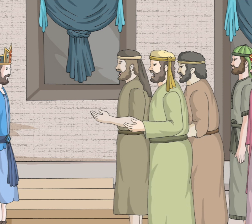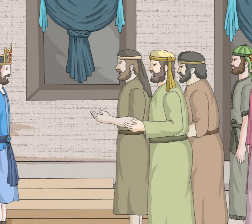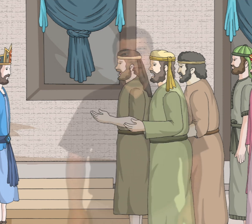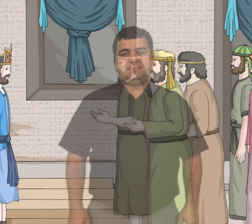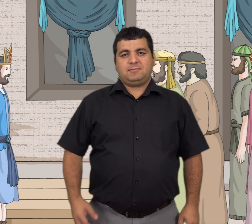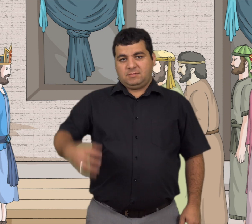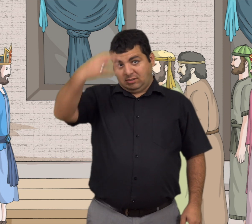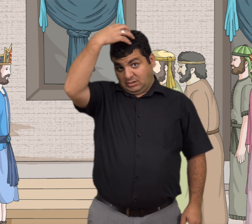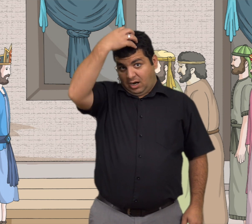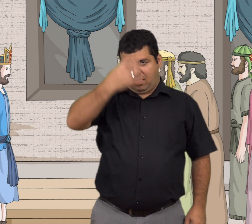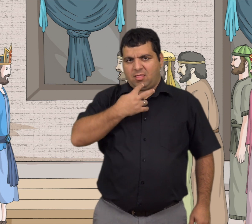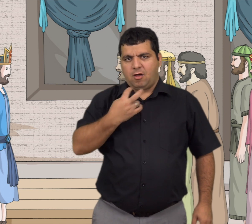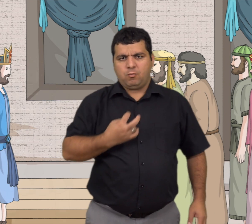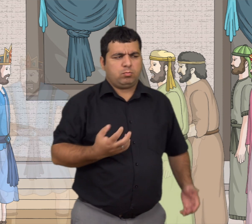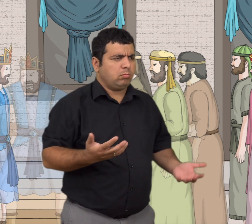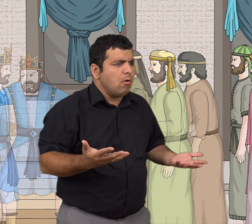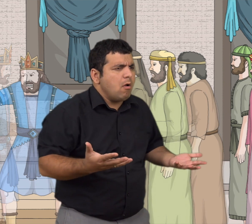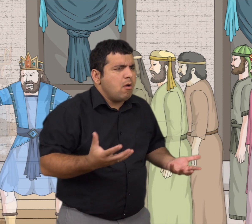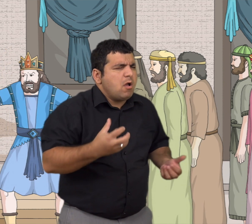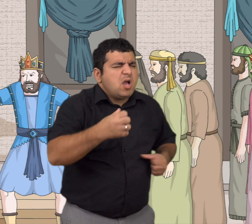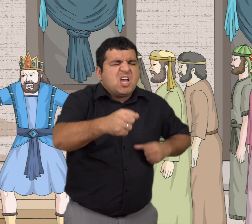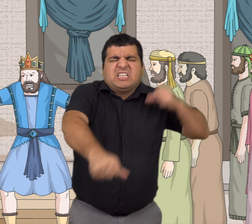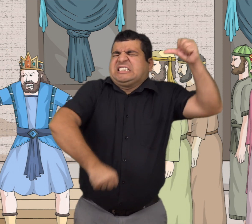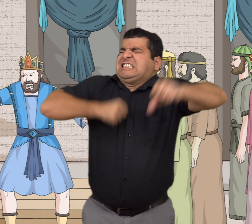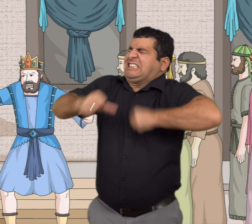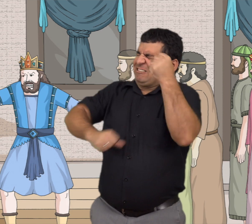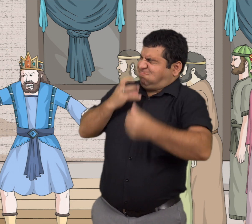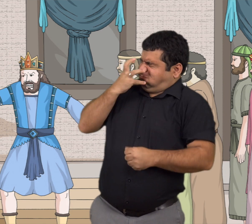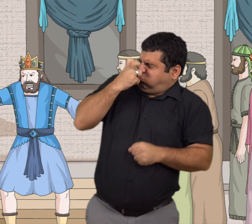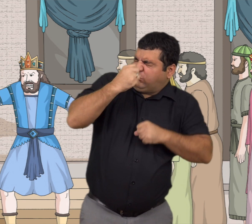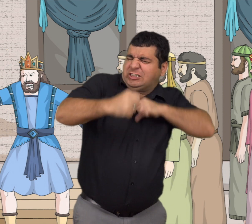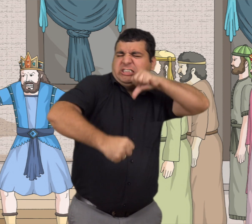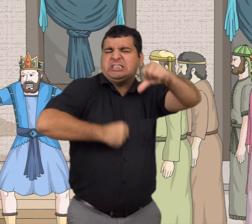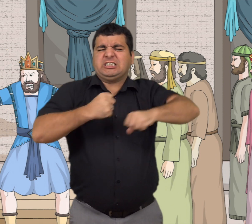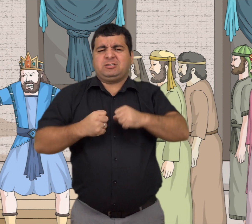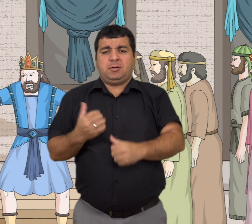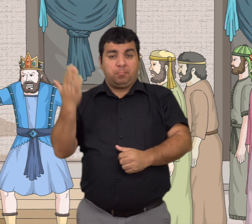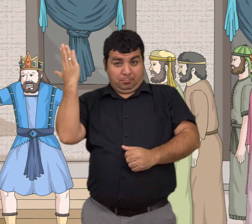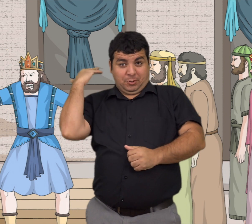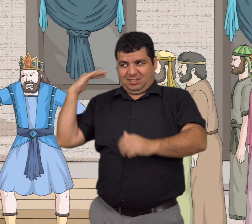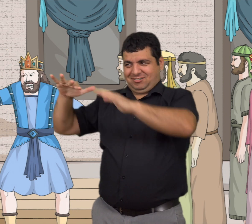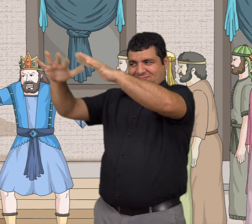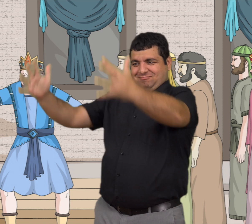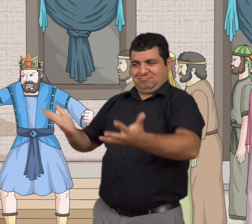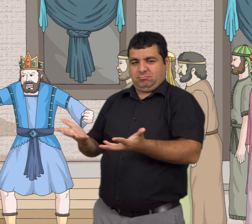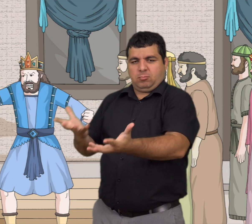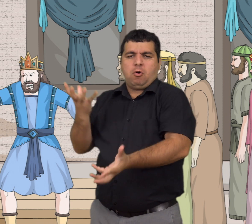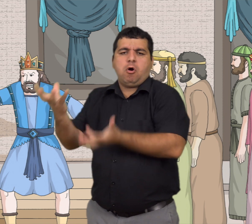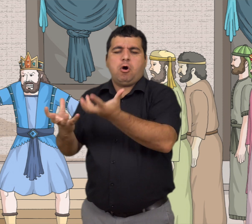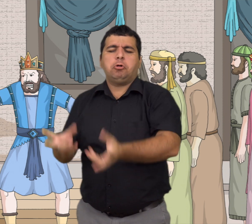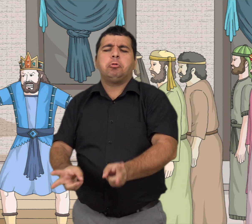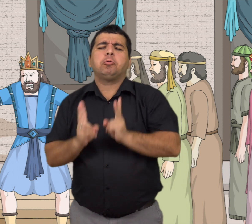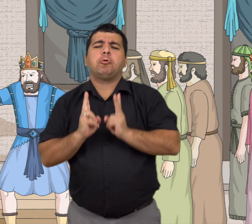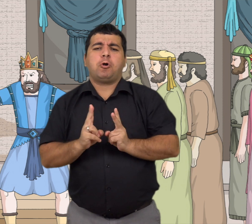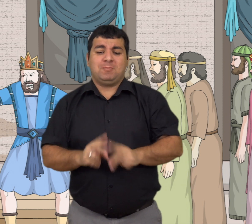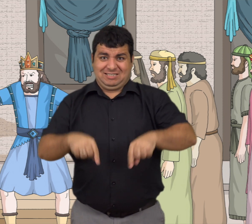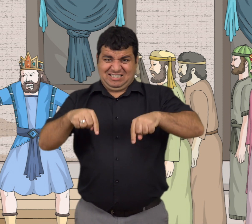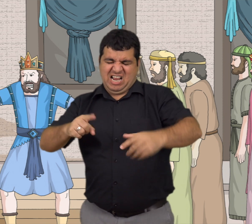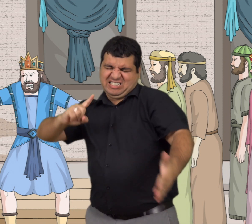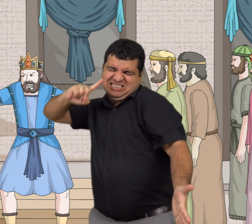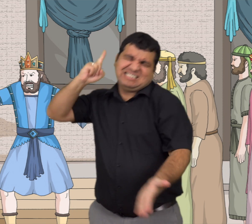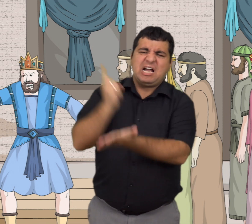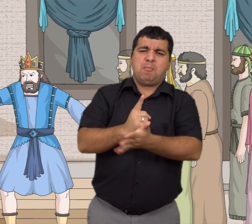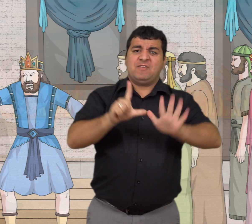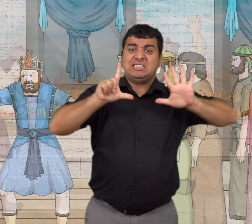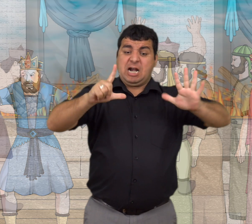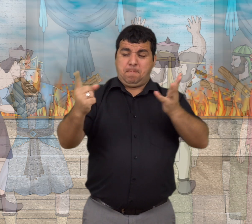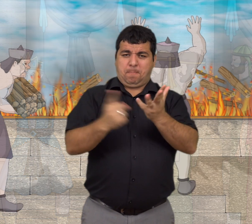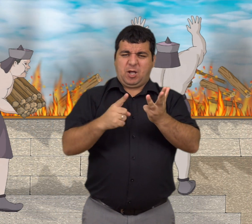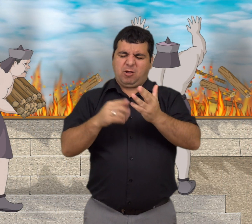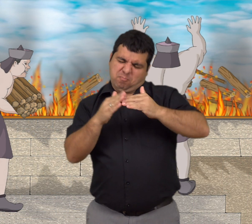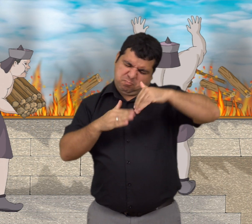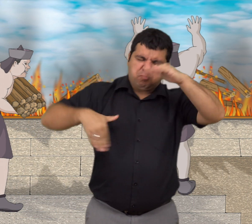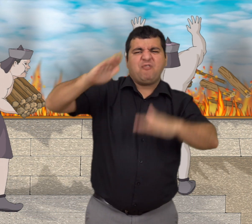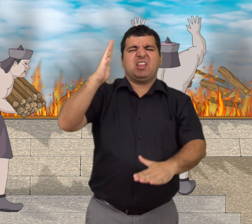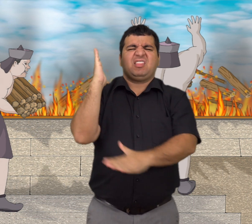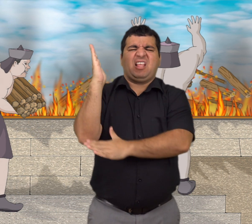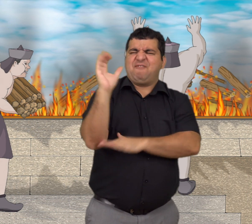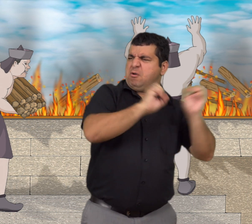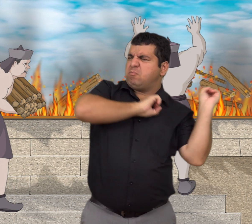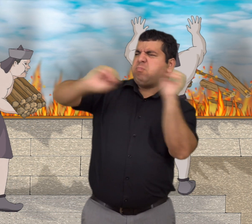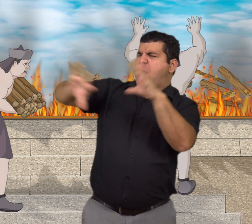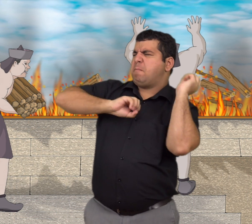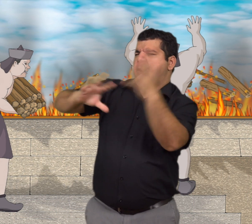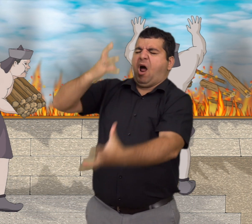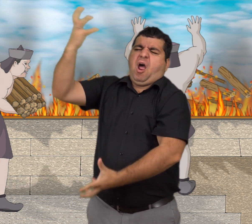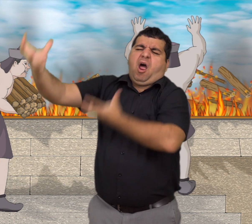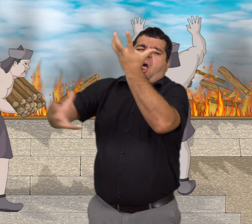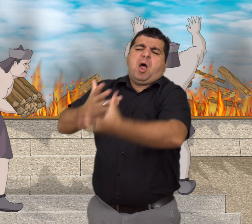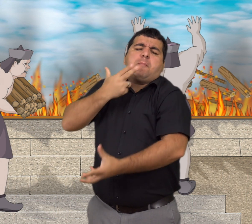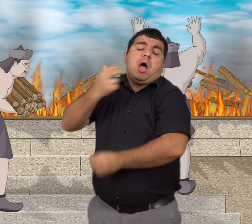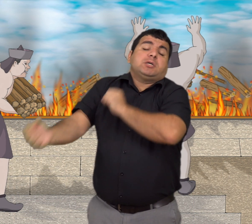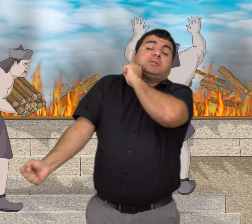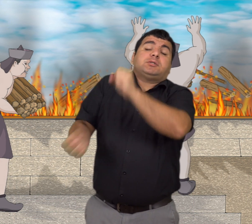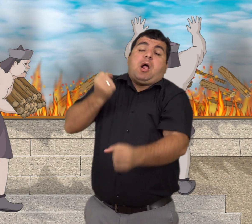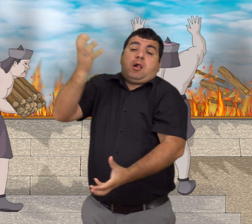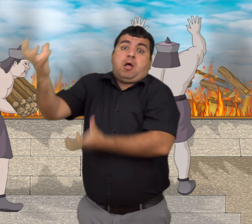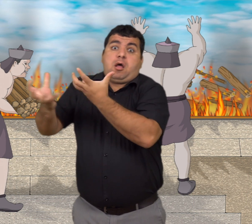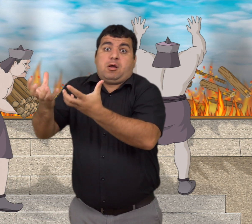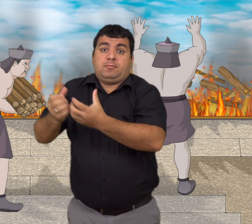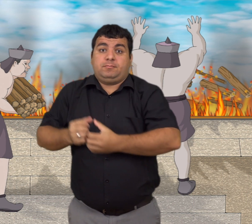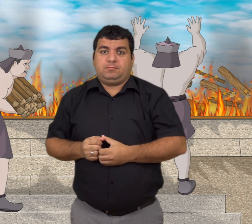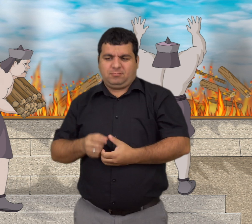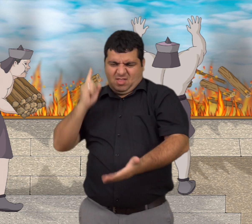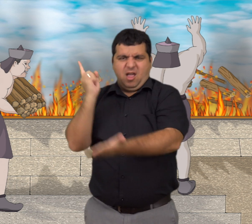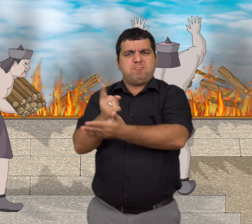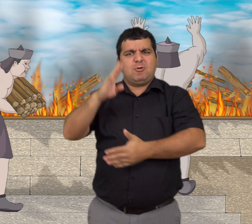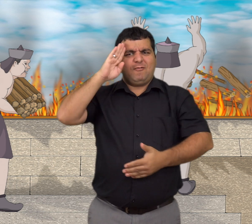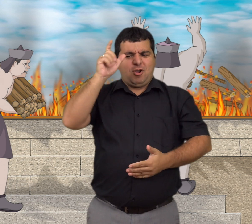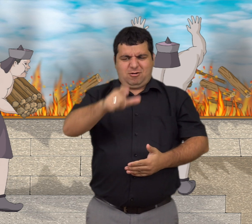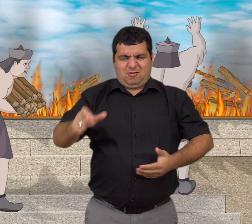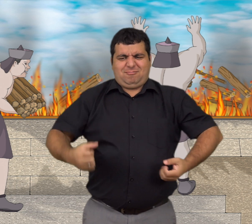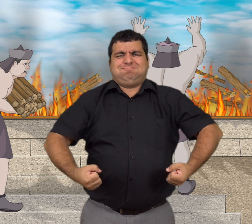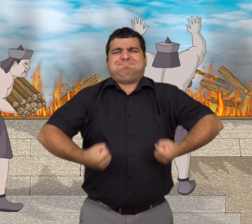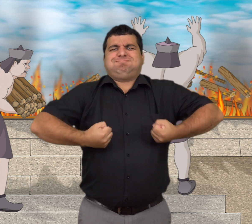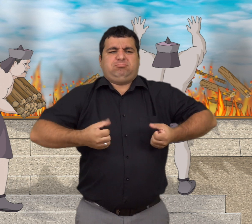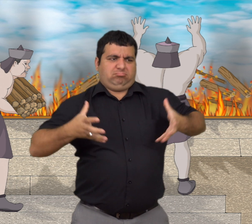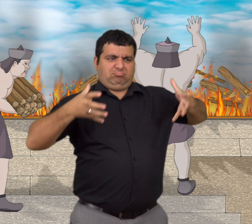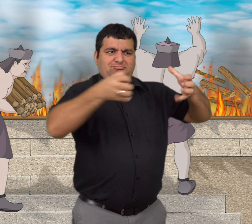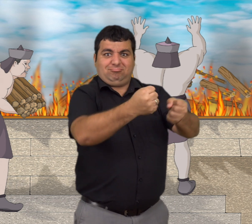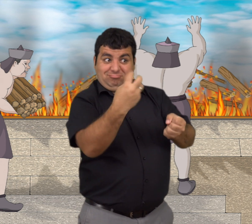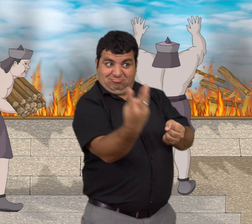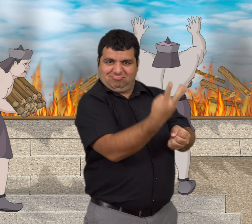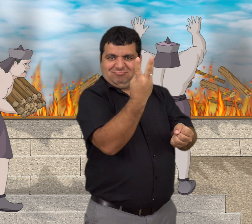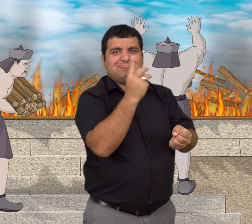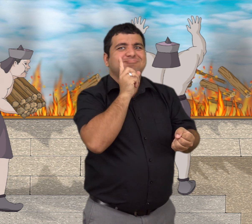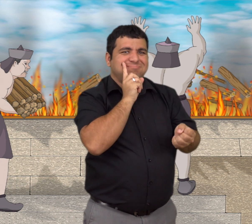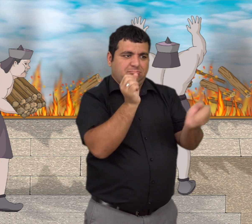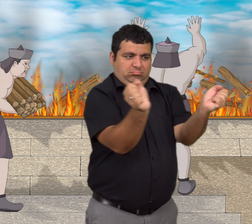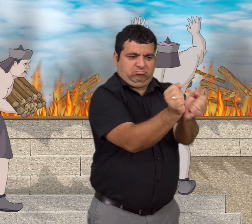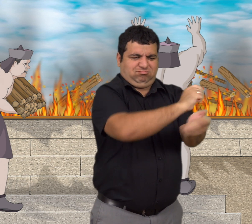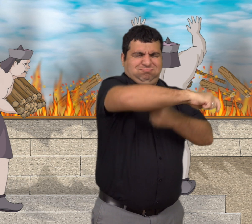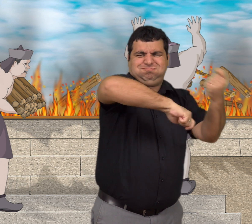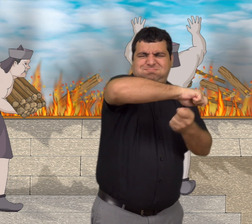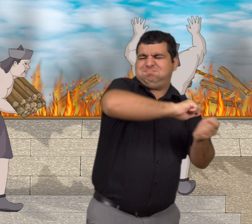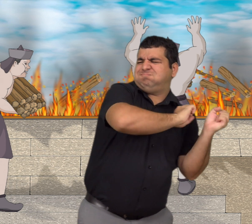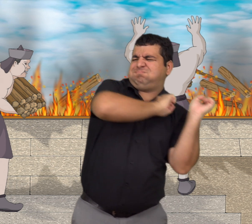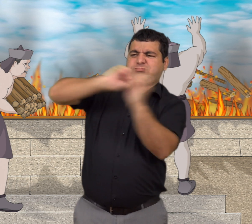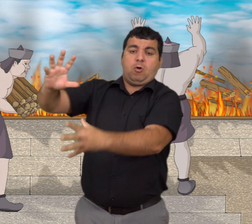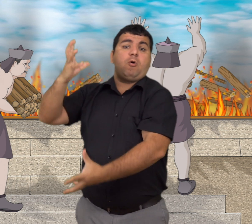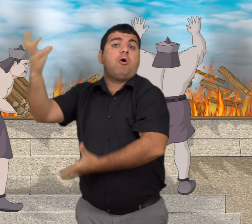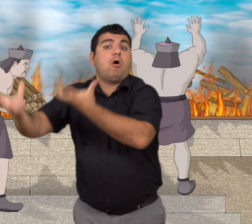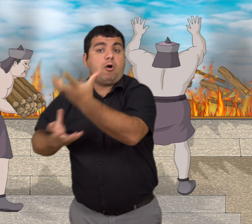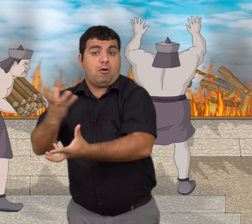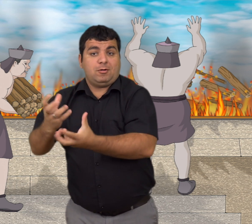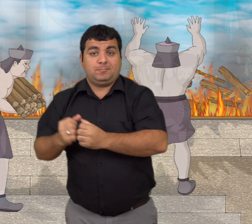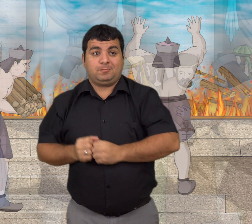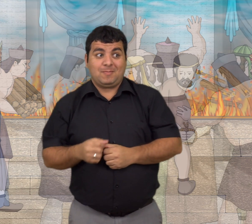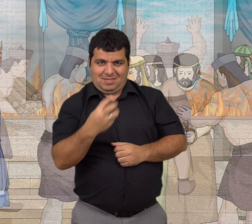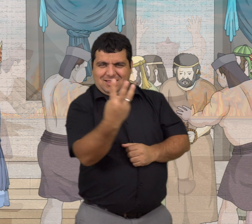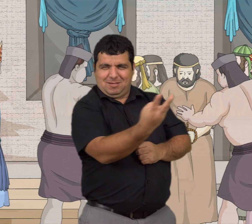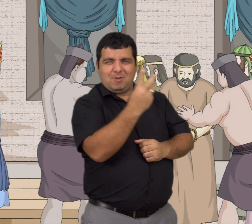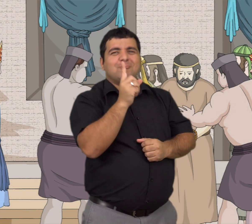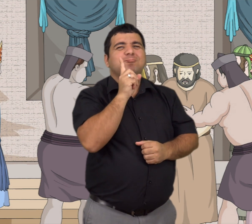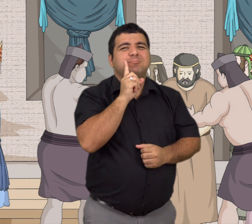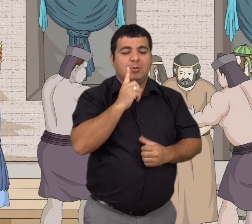At this, Nebuchadnezzar was filled with rage, and the expression on his face changed toward Shadrach, Meshach, and Abednego. He gave orders to heat the furnace seven times hotter than usual, and he commanded some mighty men of valor in his army to tie up Shadrach, Meshach, and Abednego and throw them into the blazing fiery furnace.